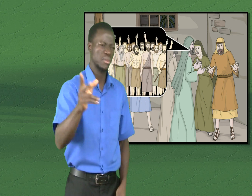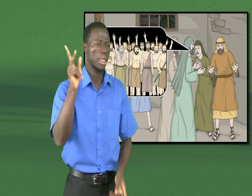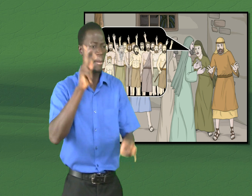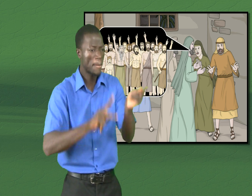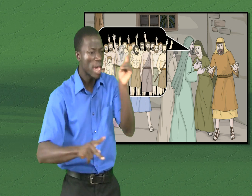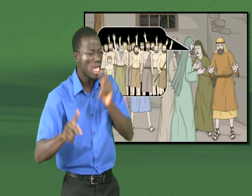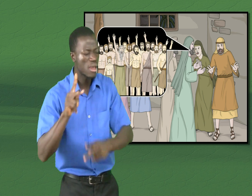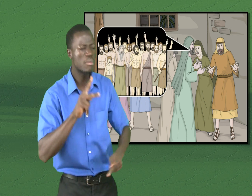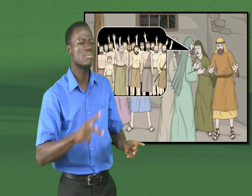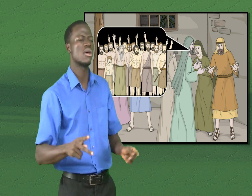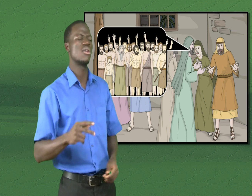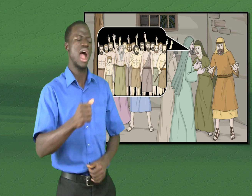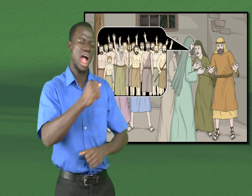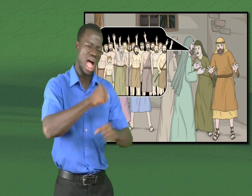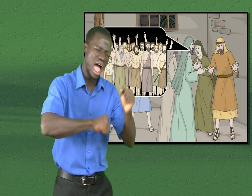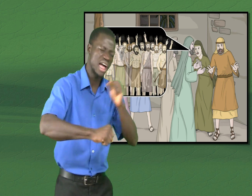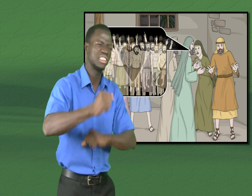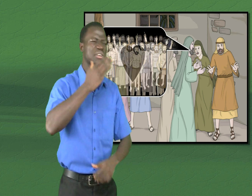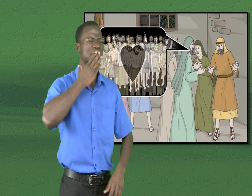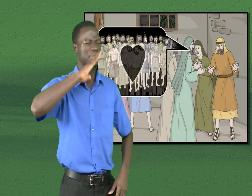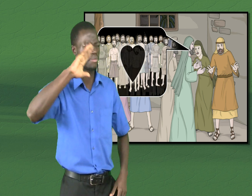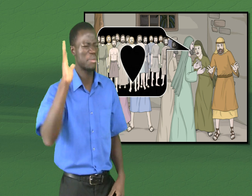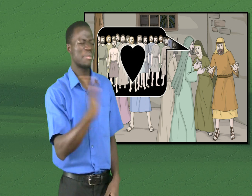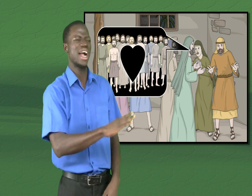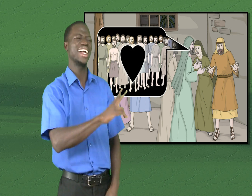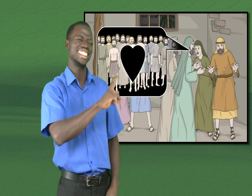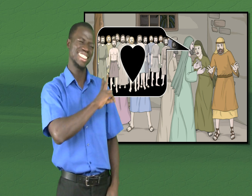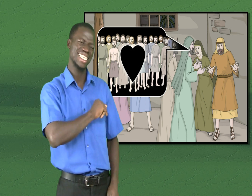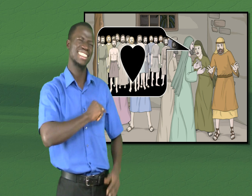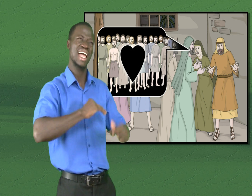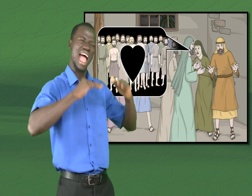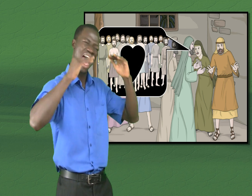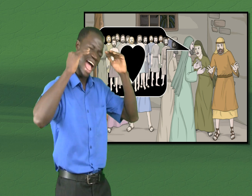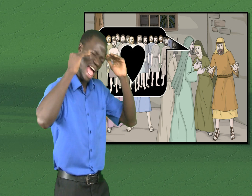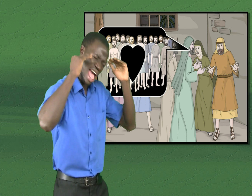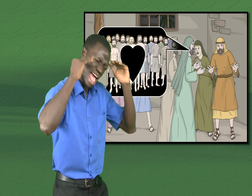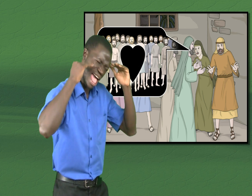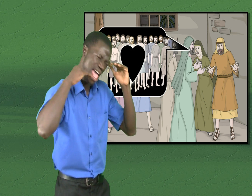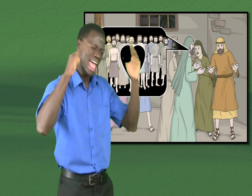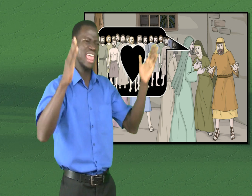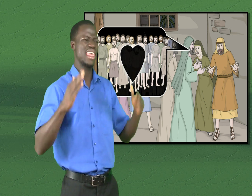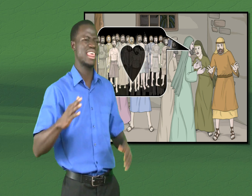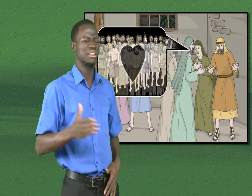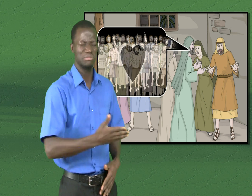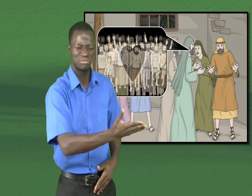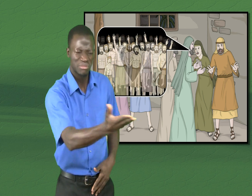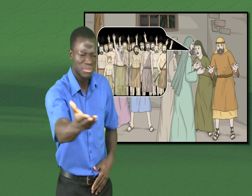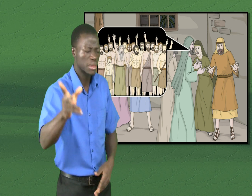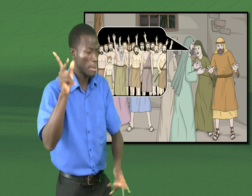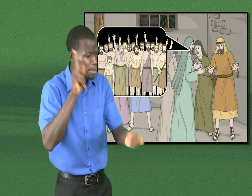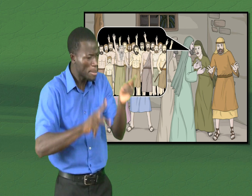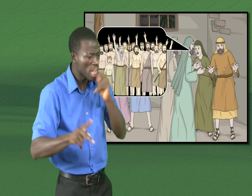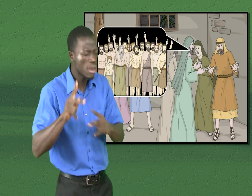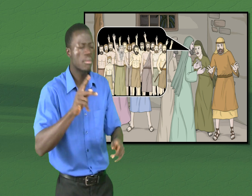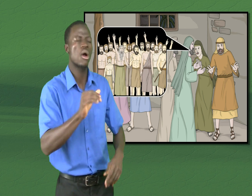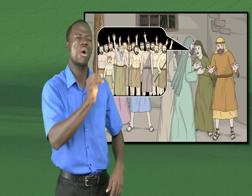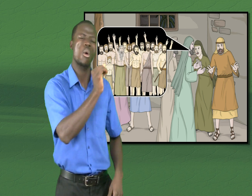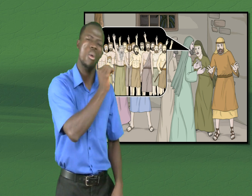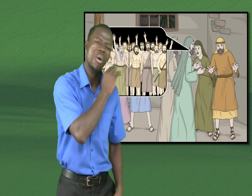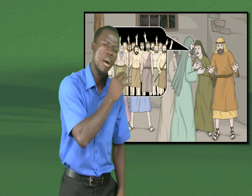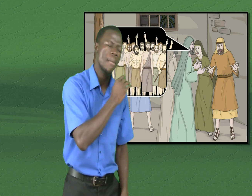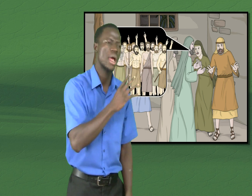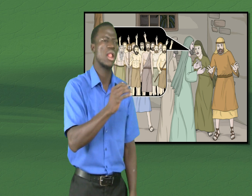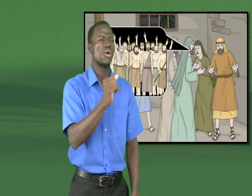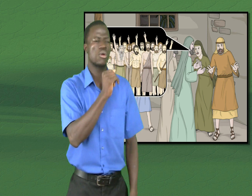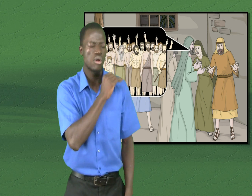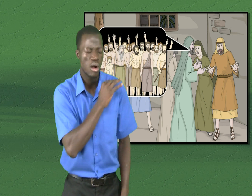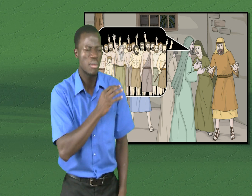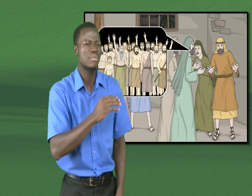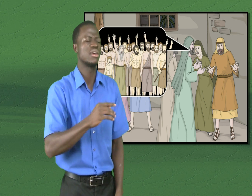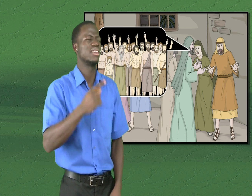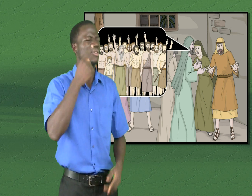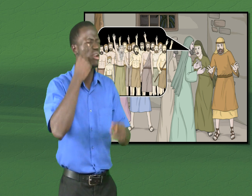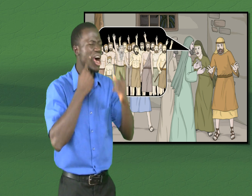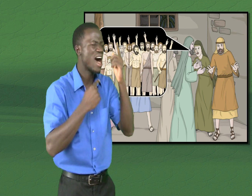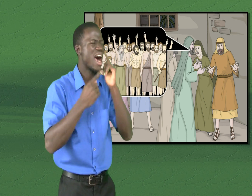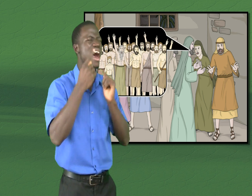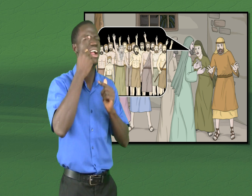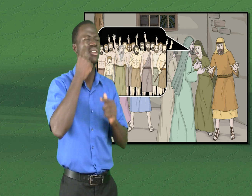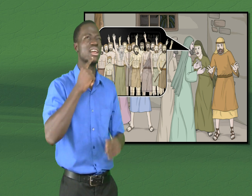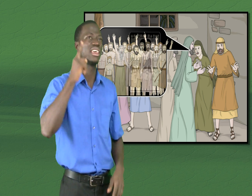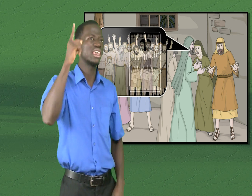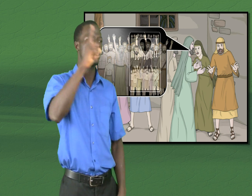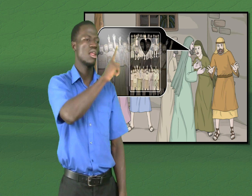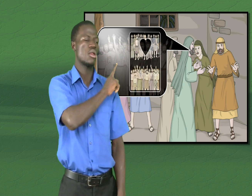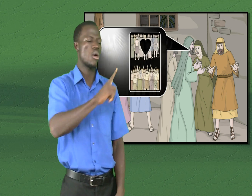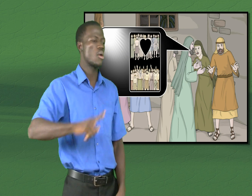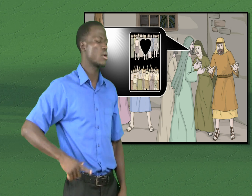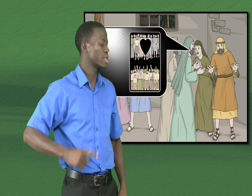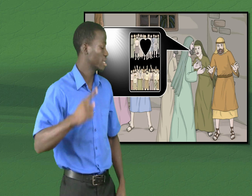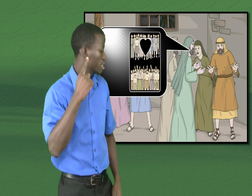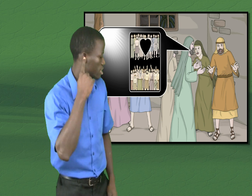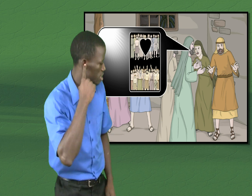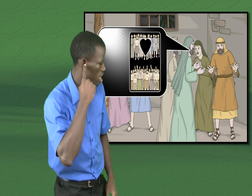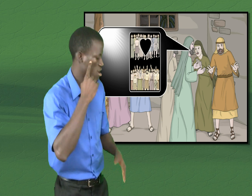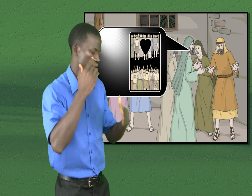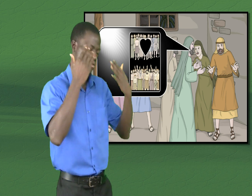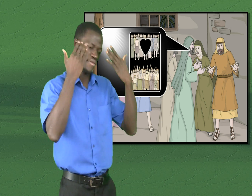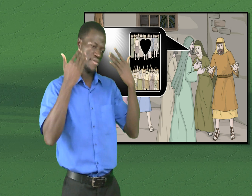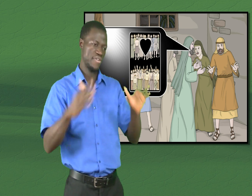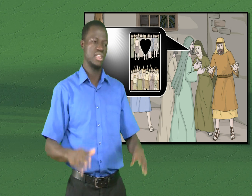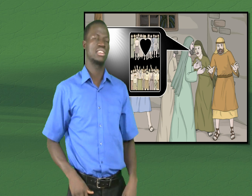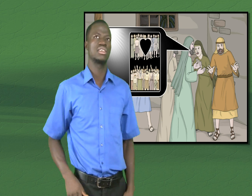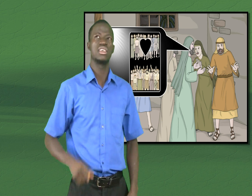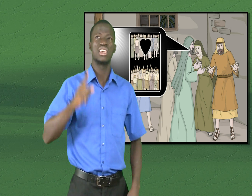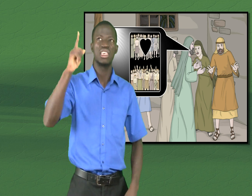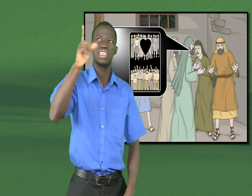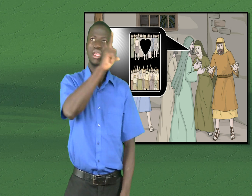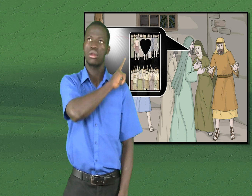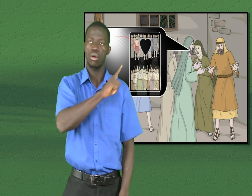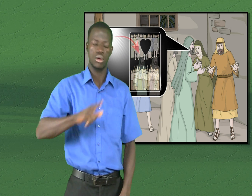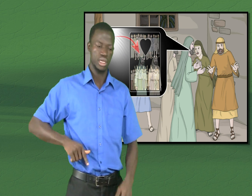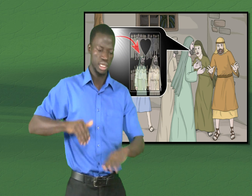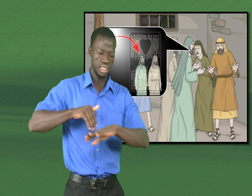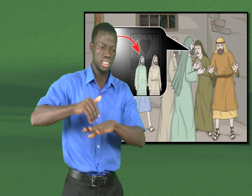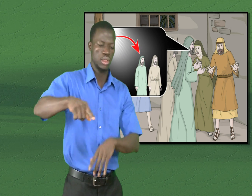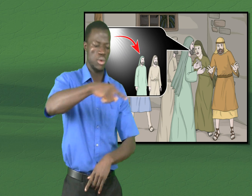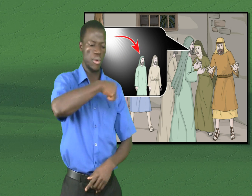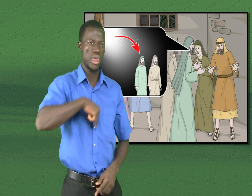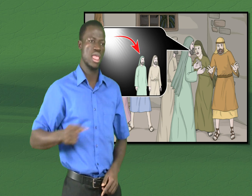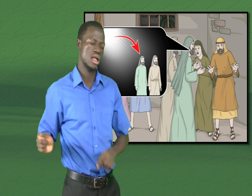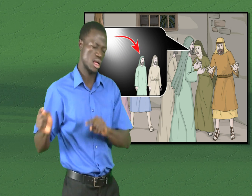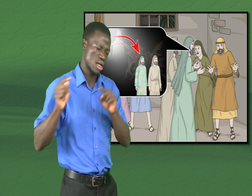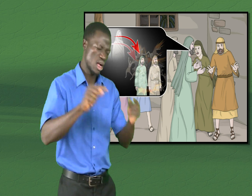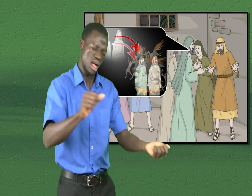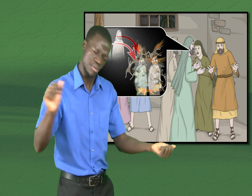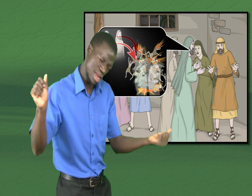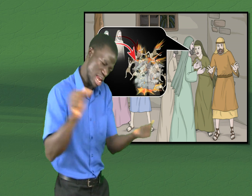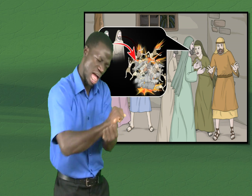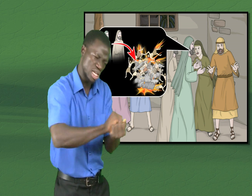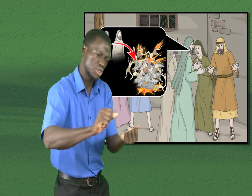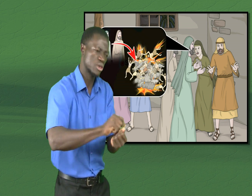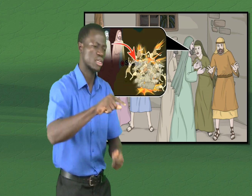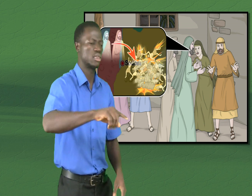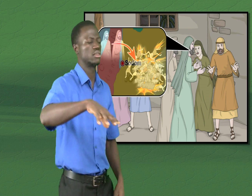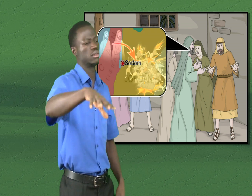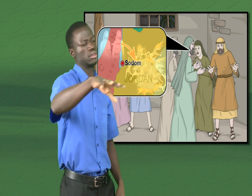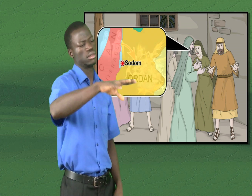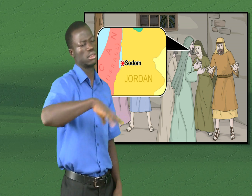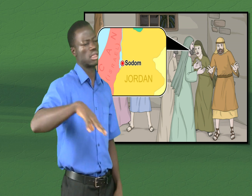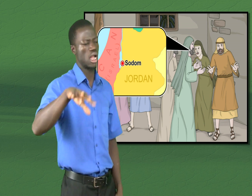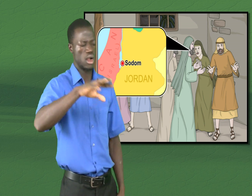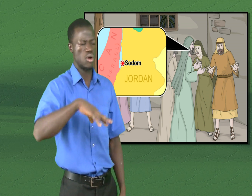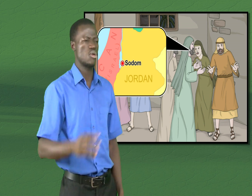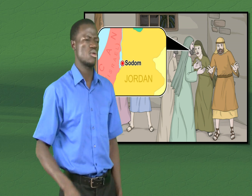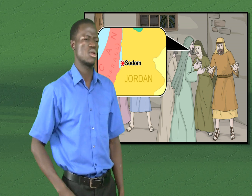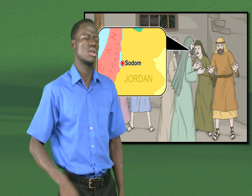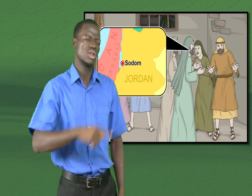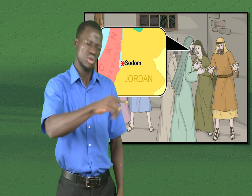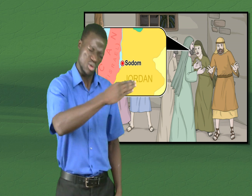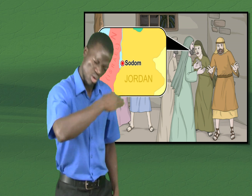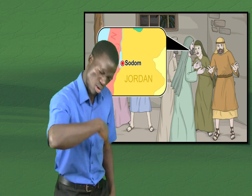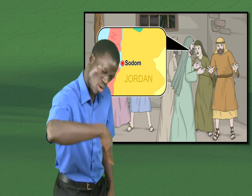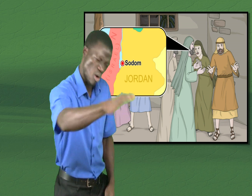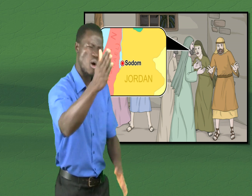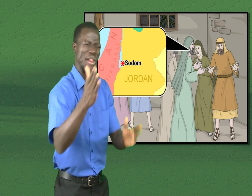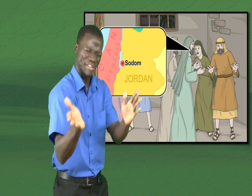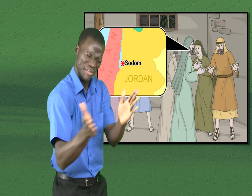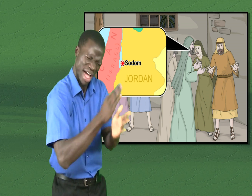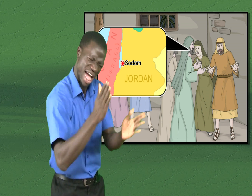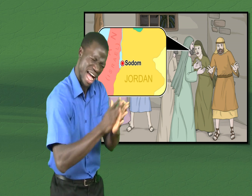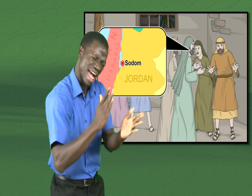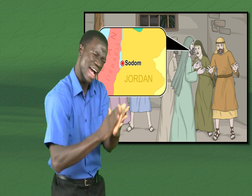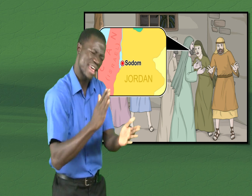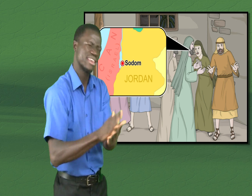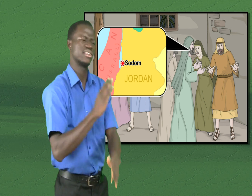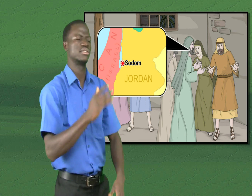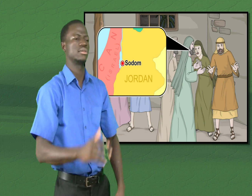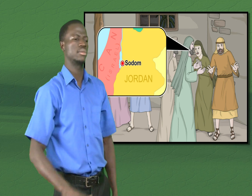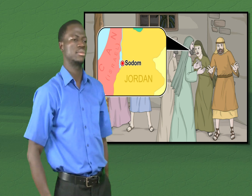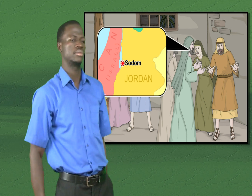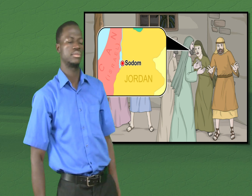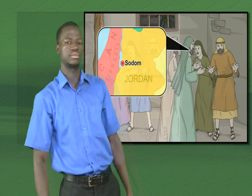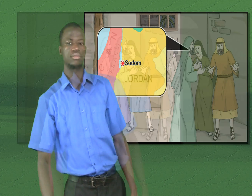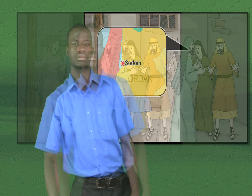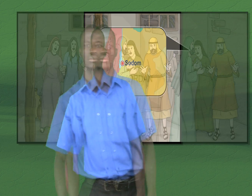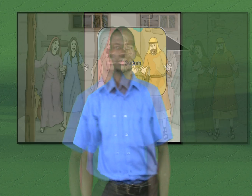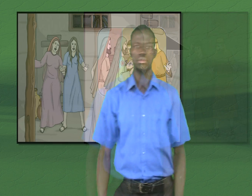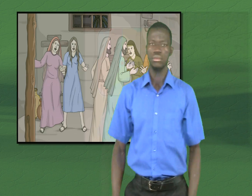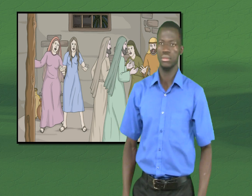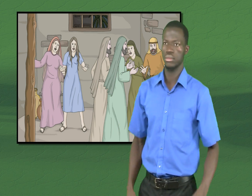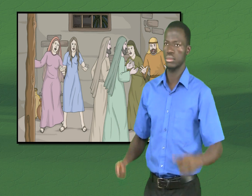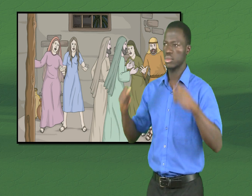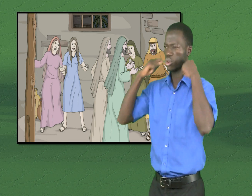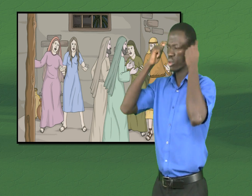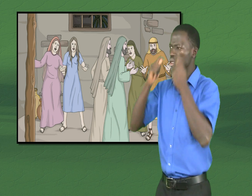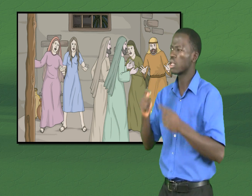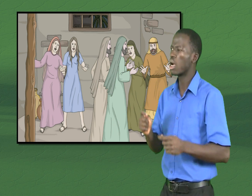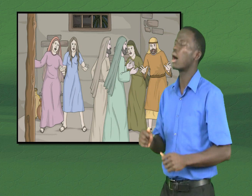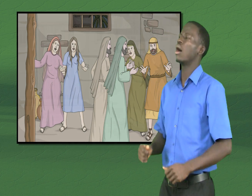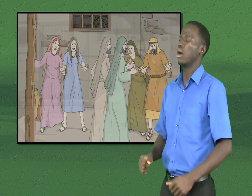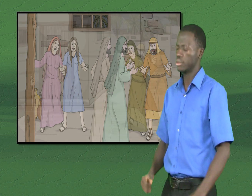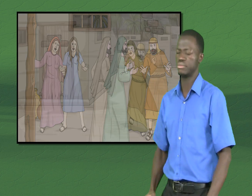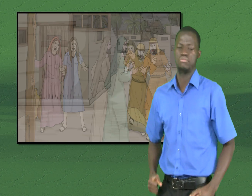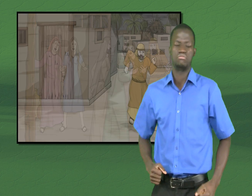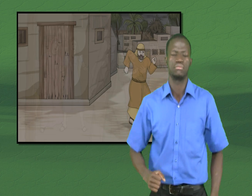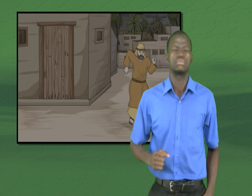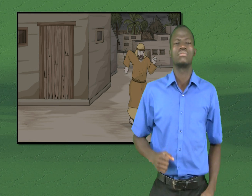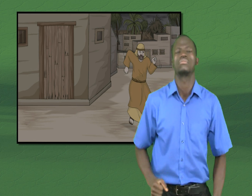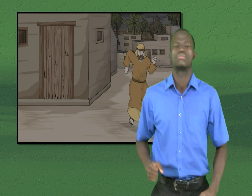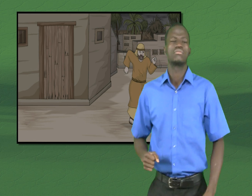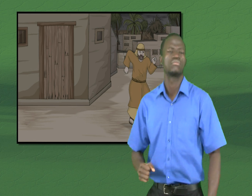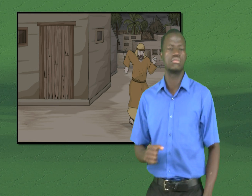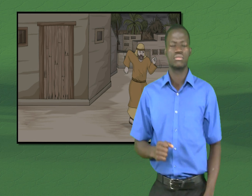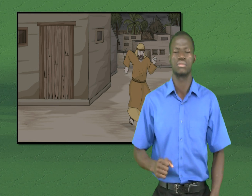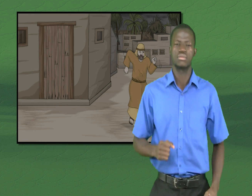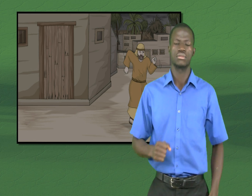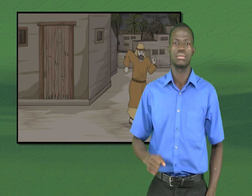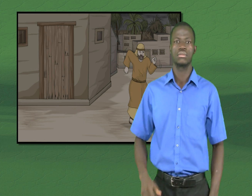For the outcry to the LORD against its people is so great that He has sent us to destroy it.”